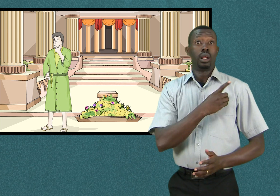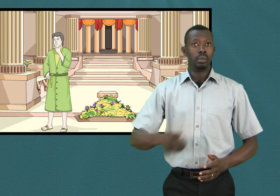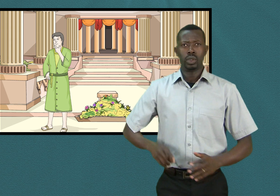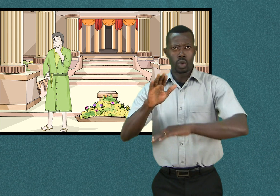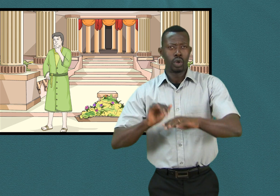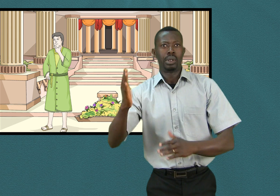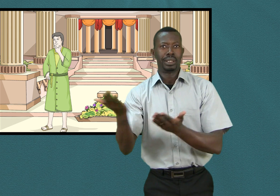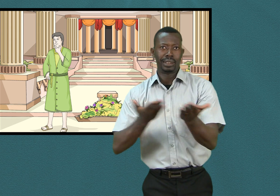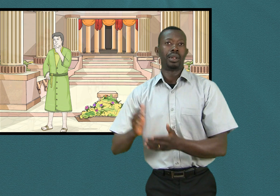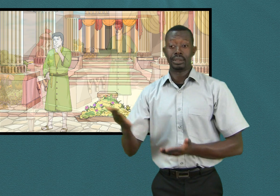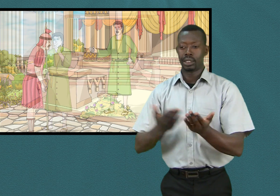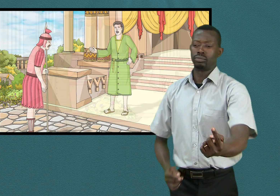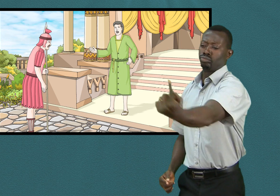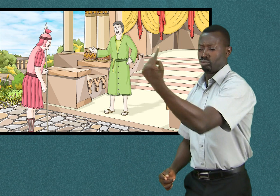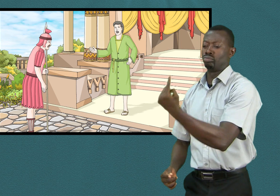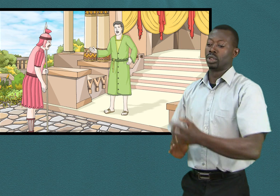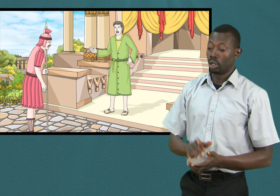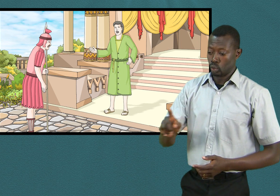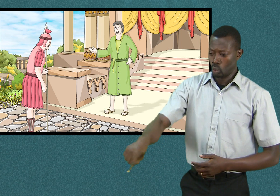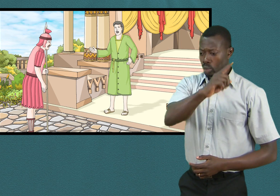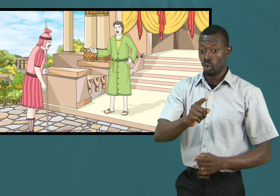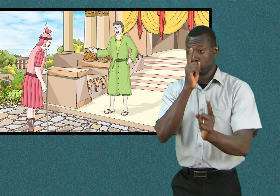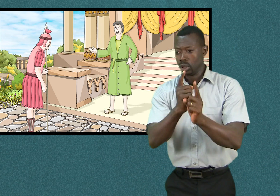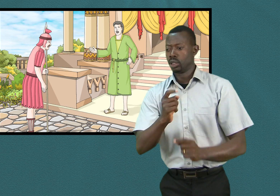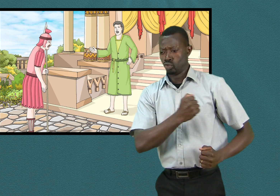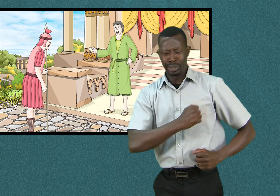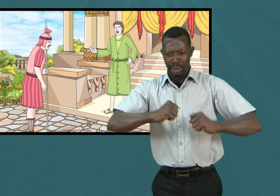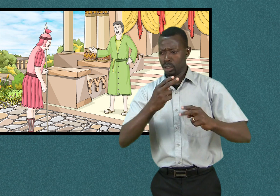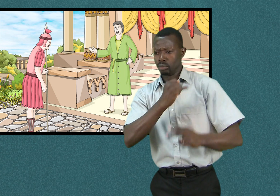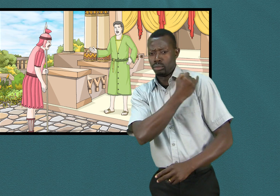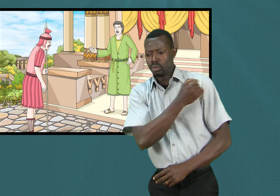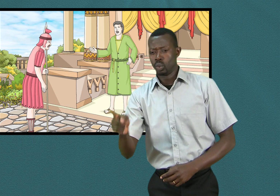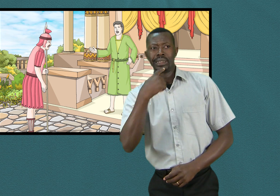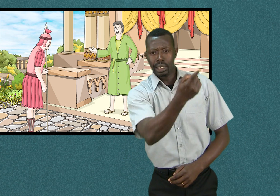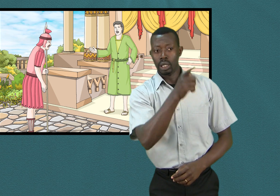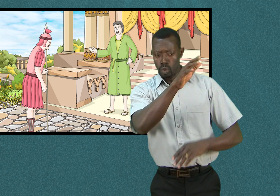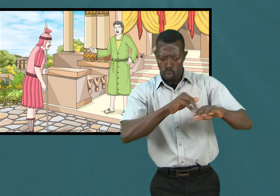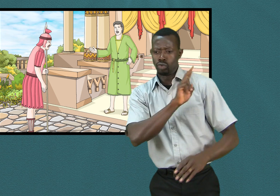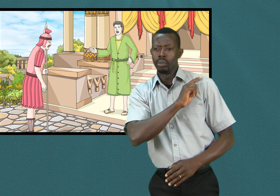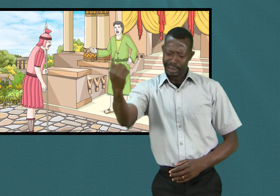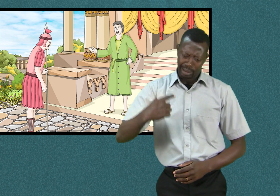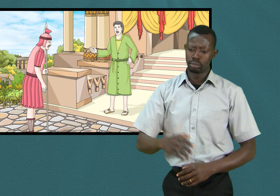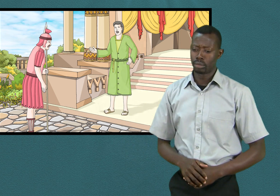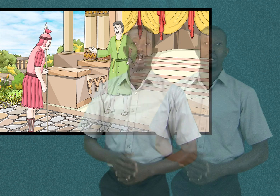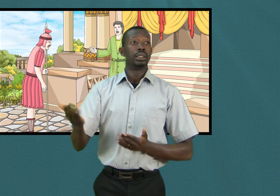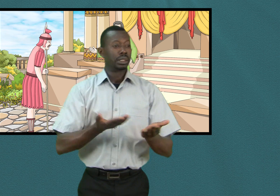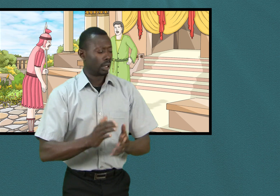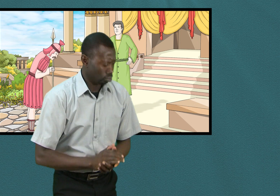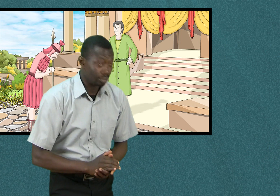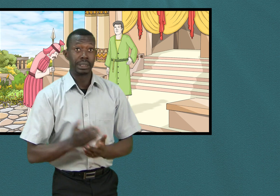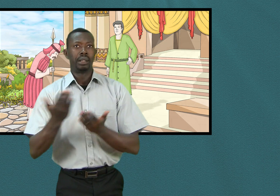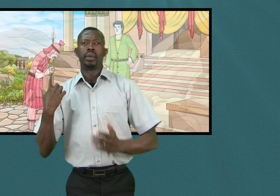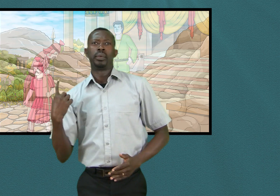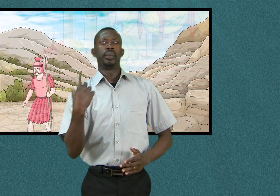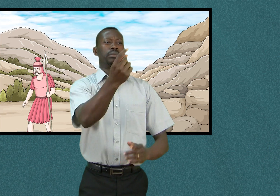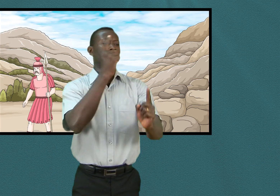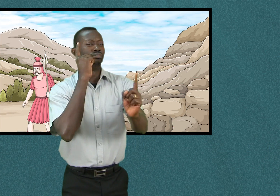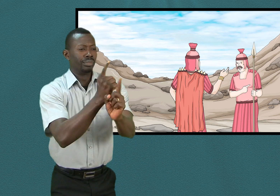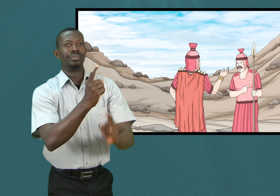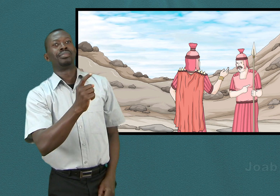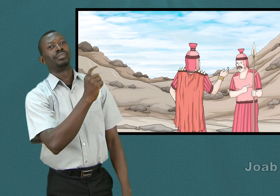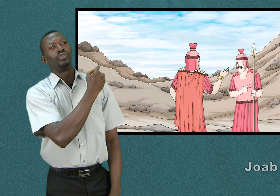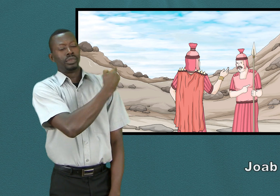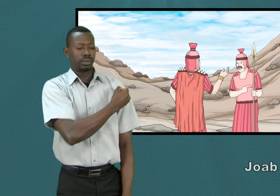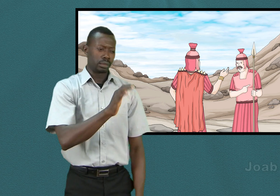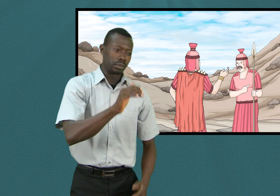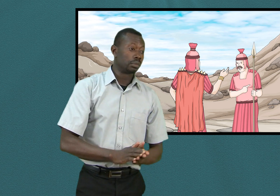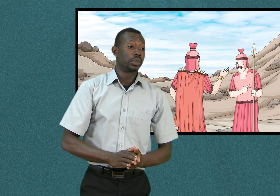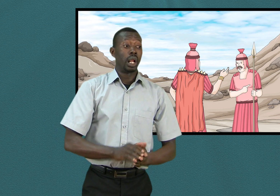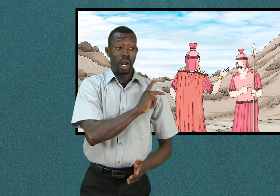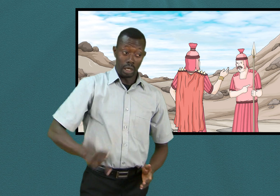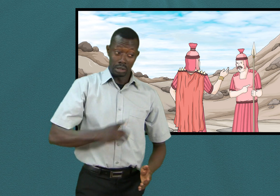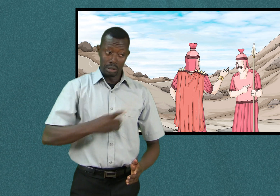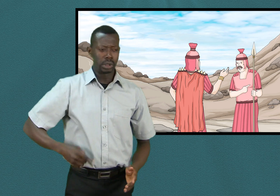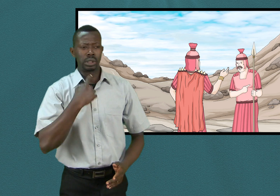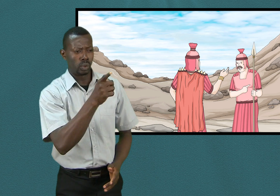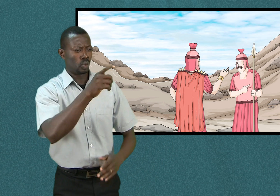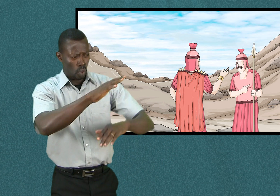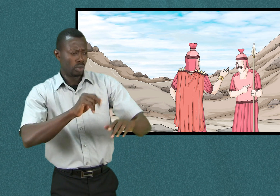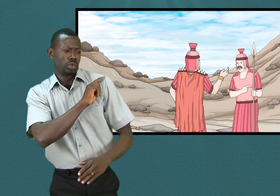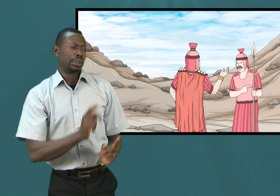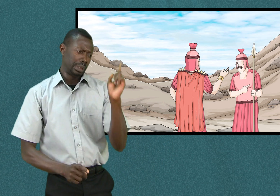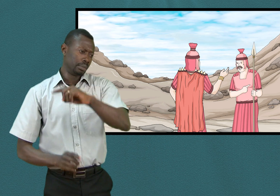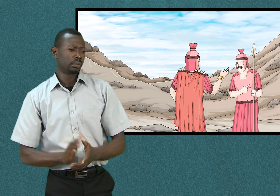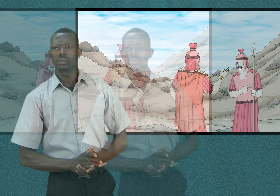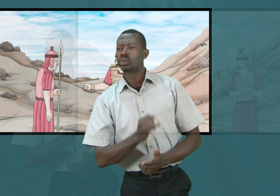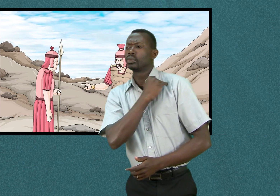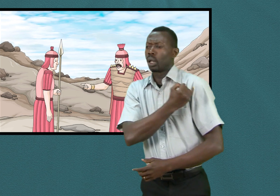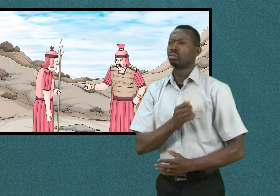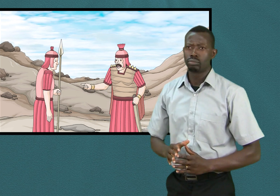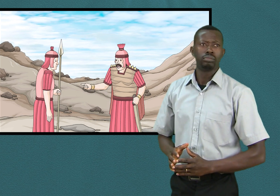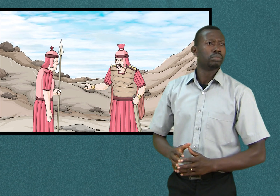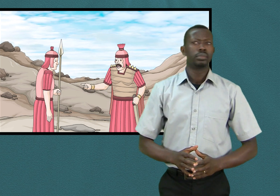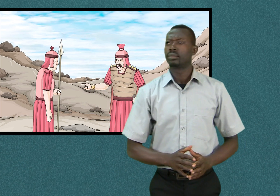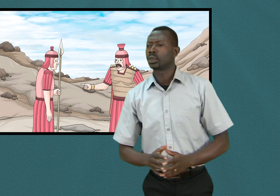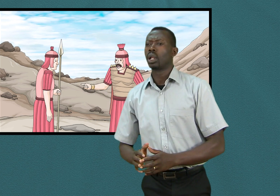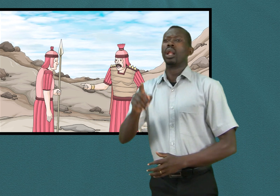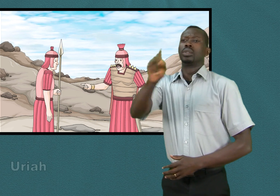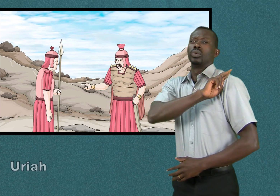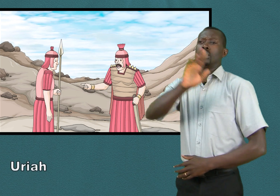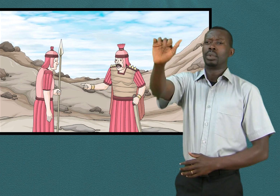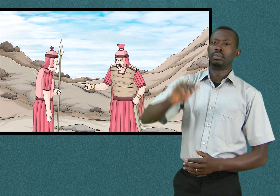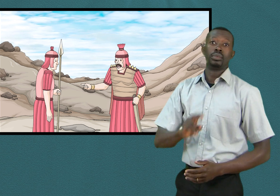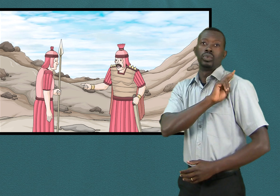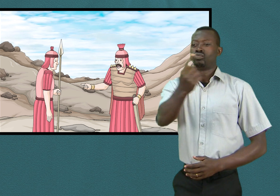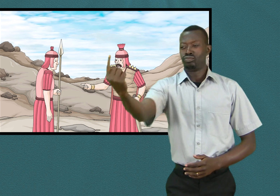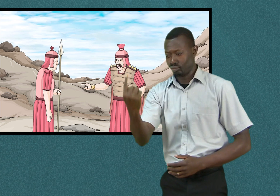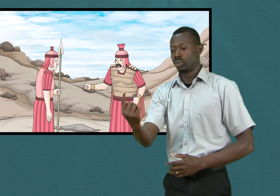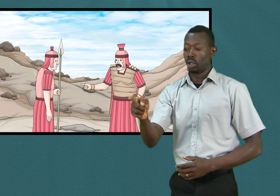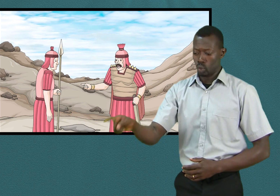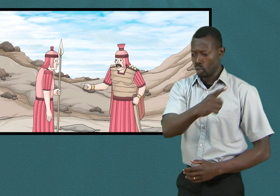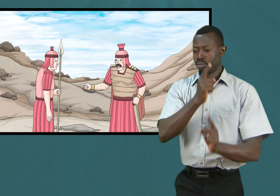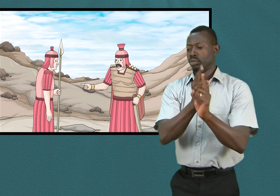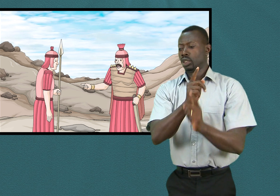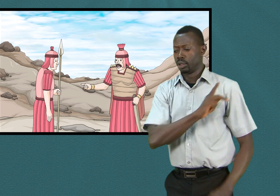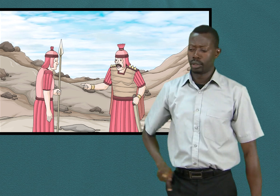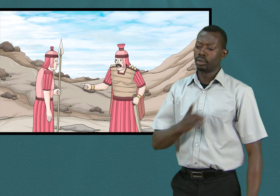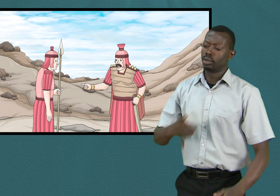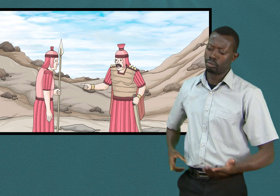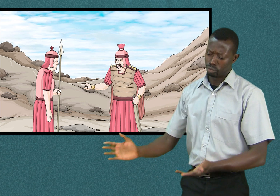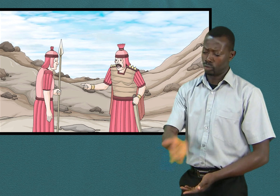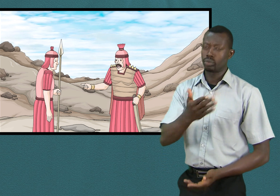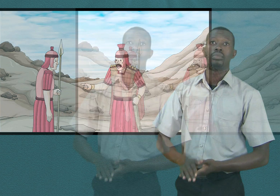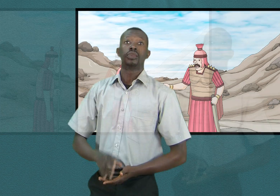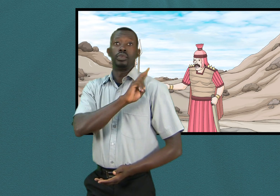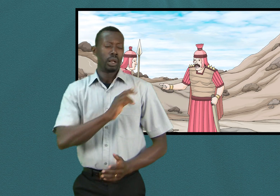At this, David sent orders to Joab: “Send me Uriah the Hittite.”